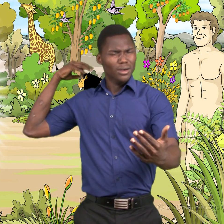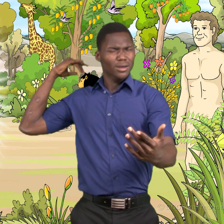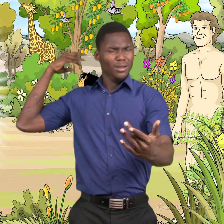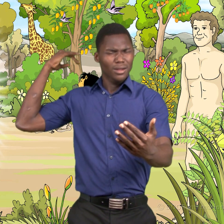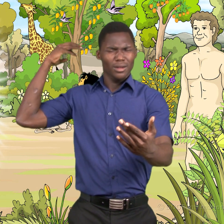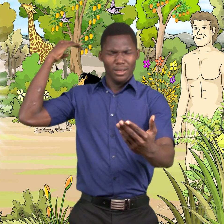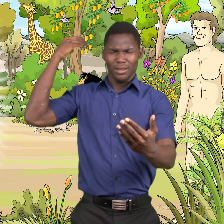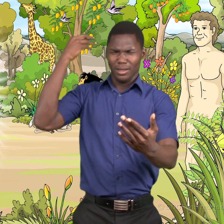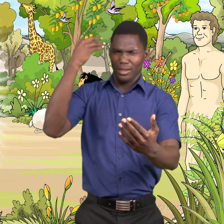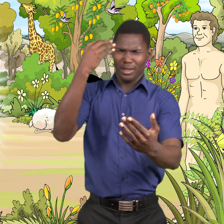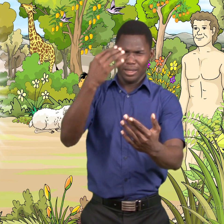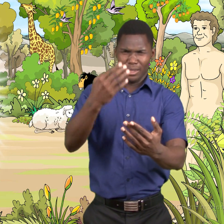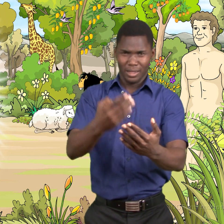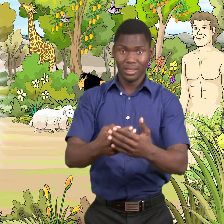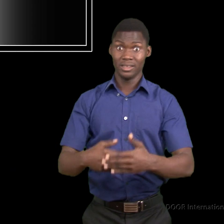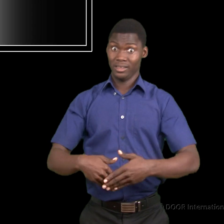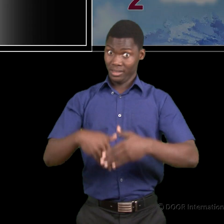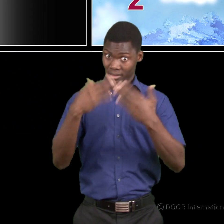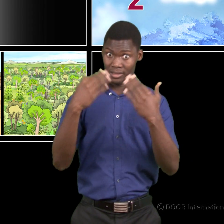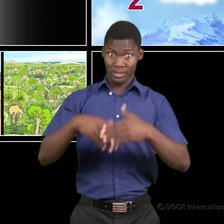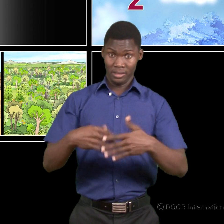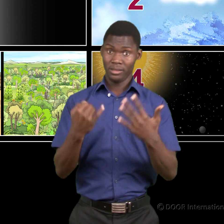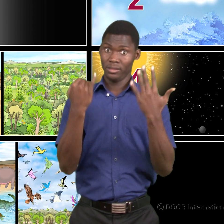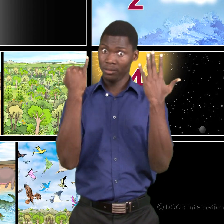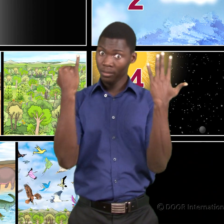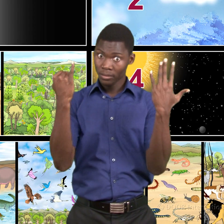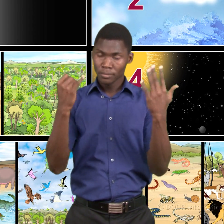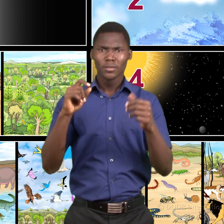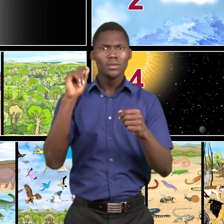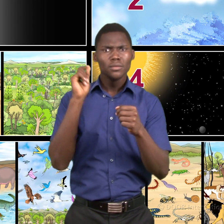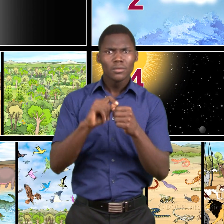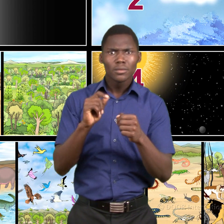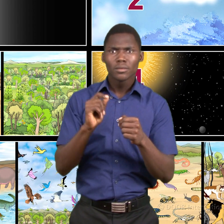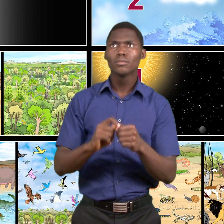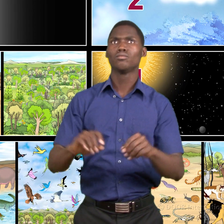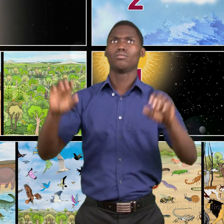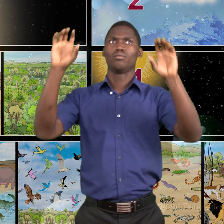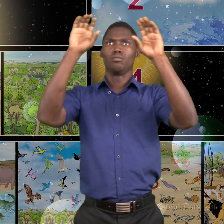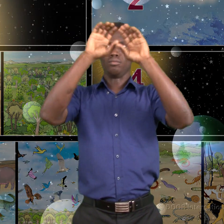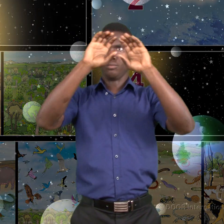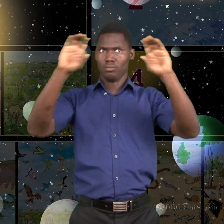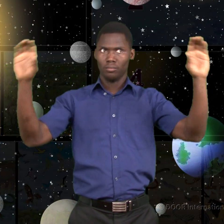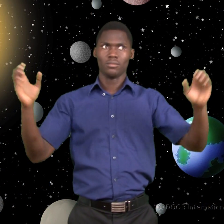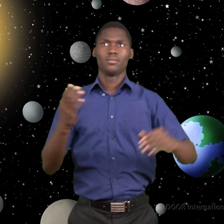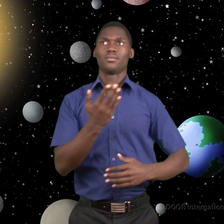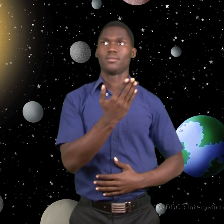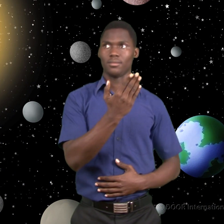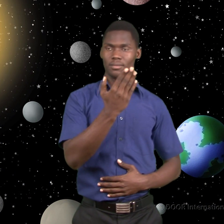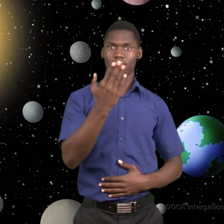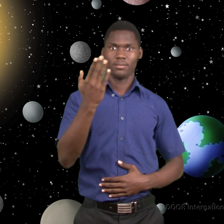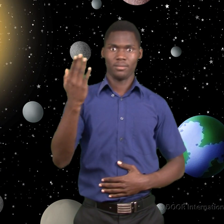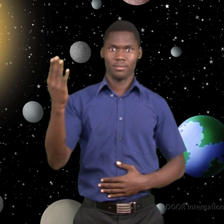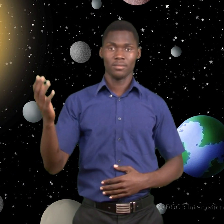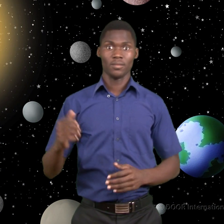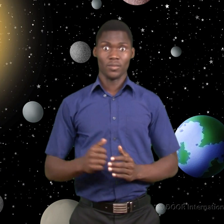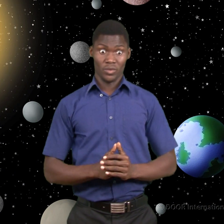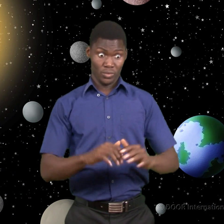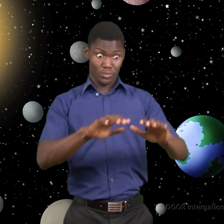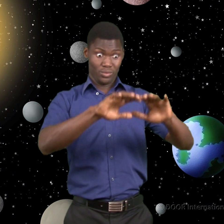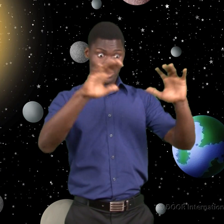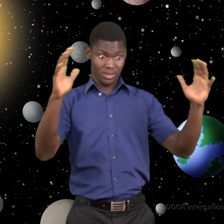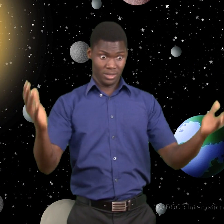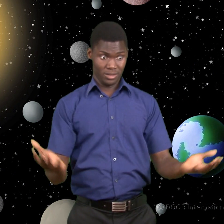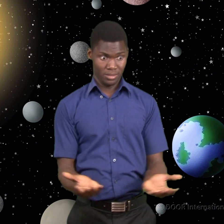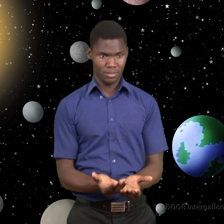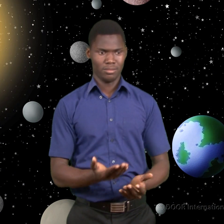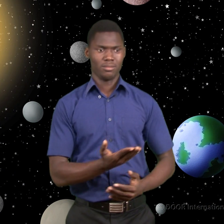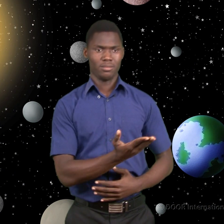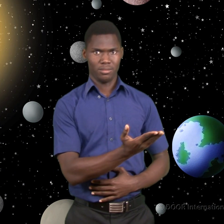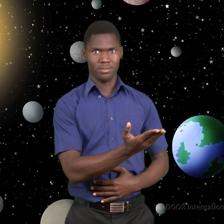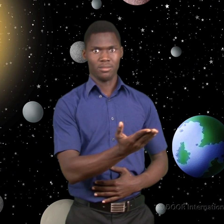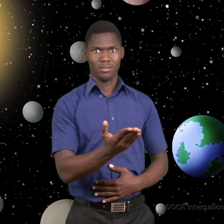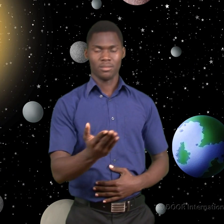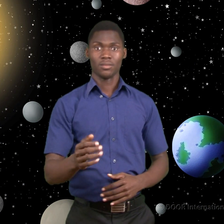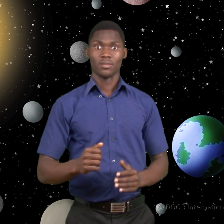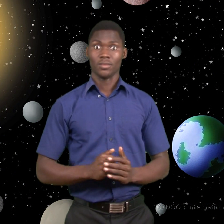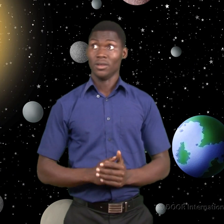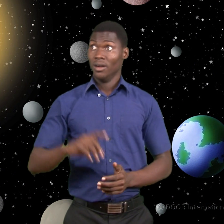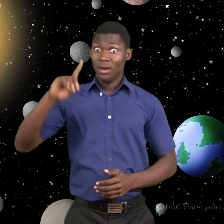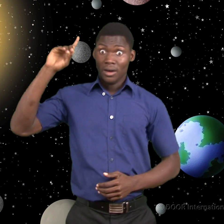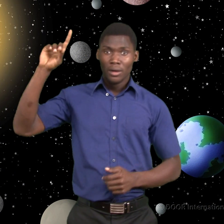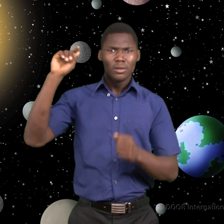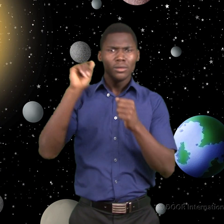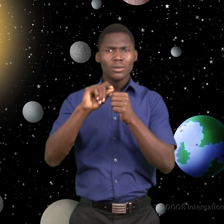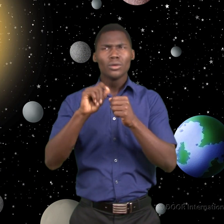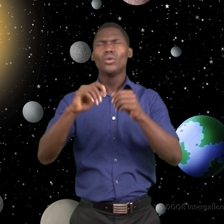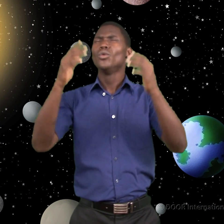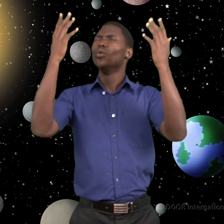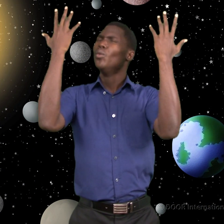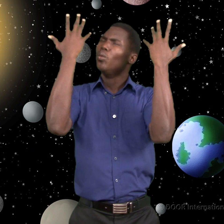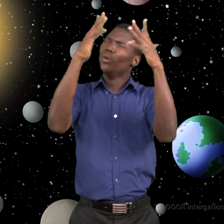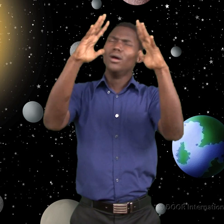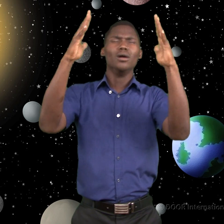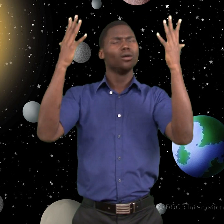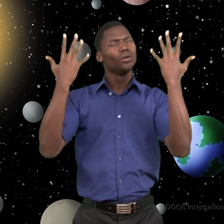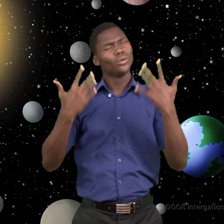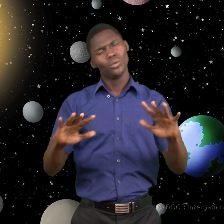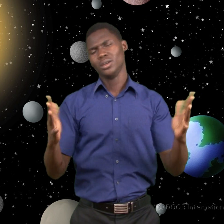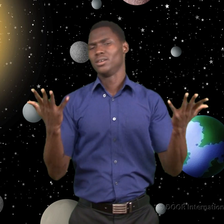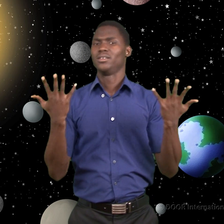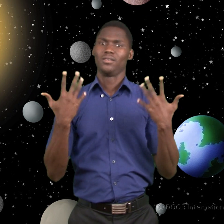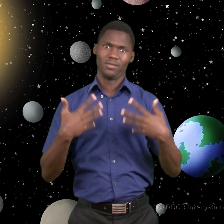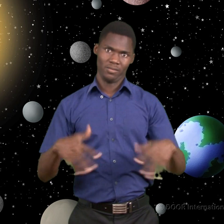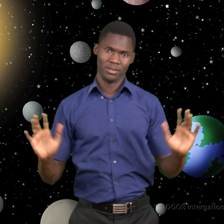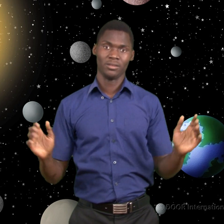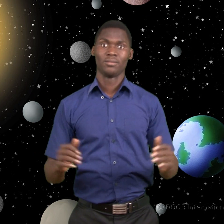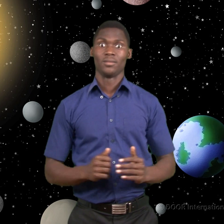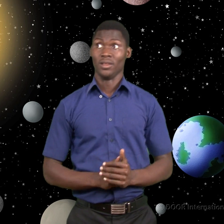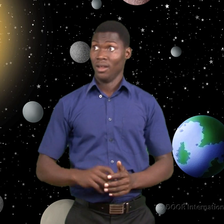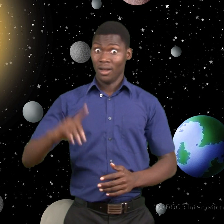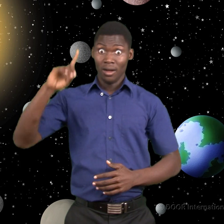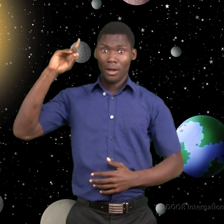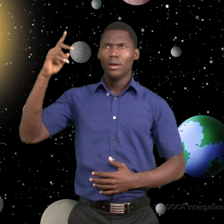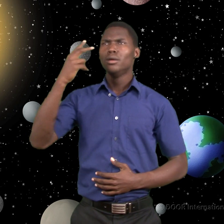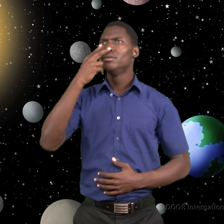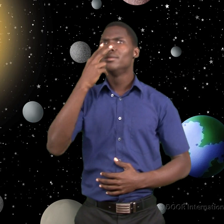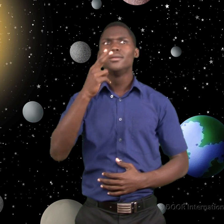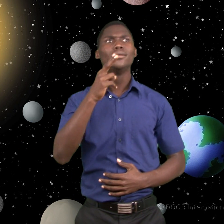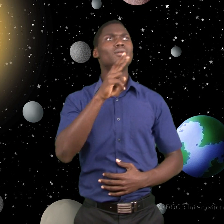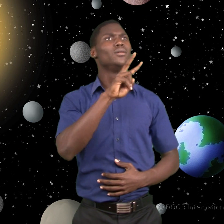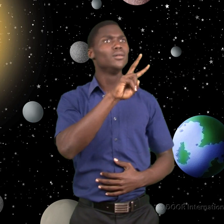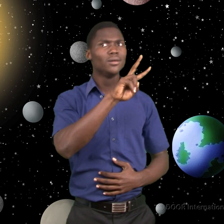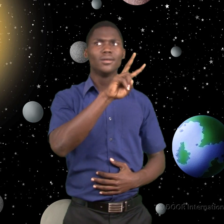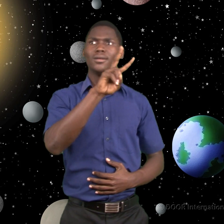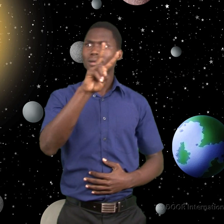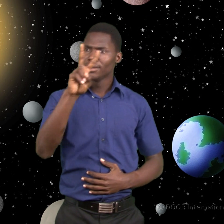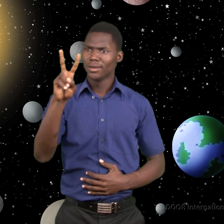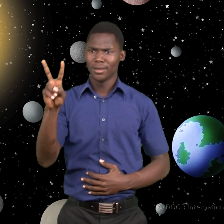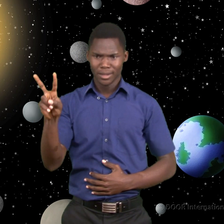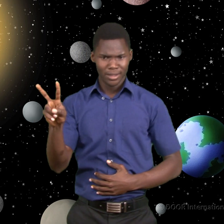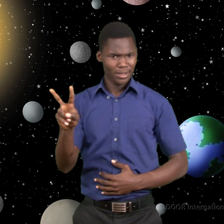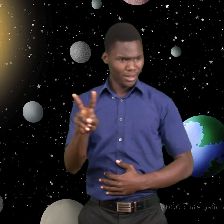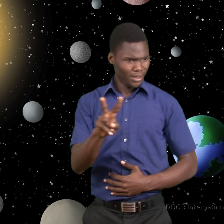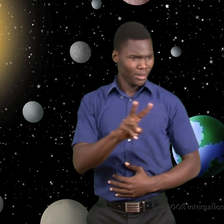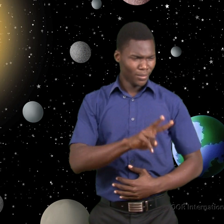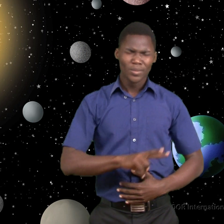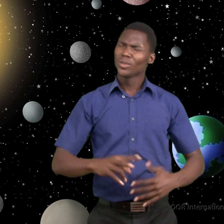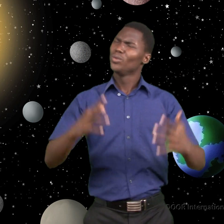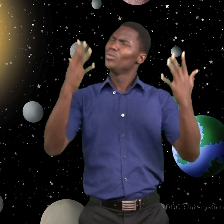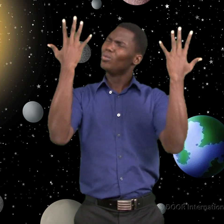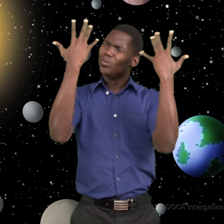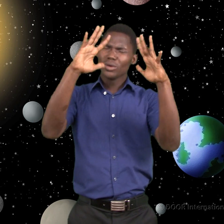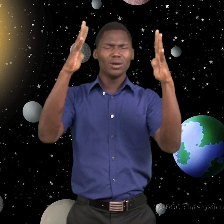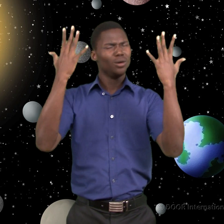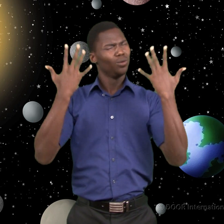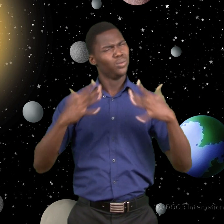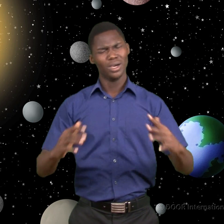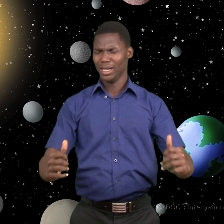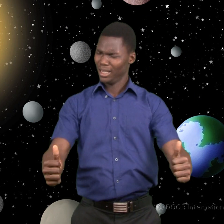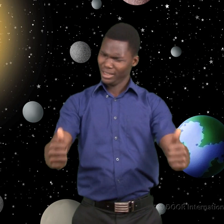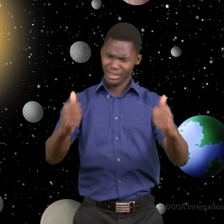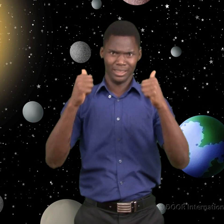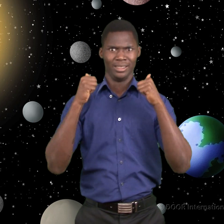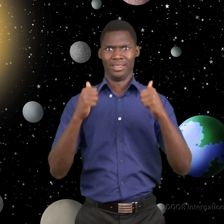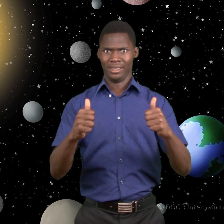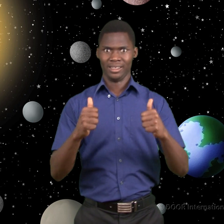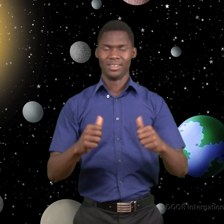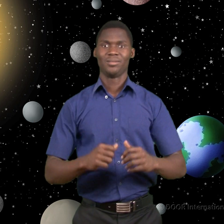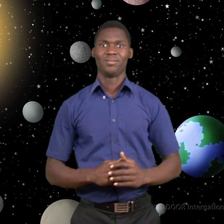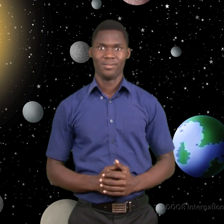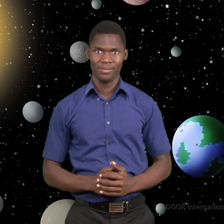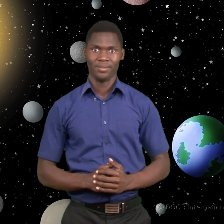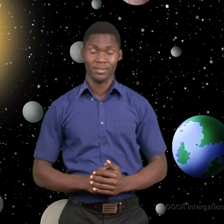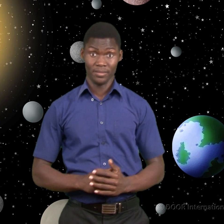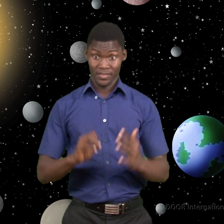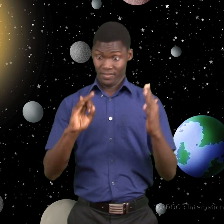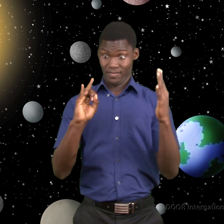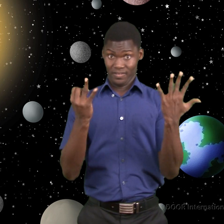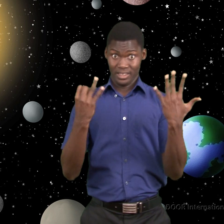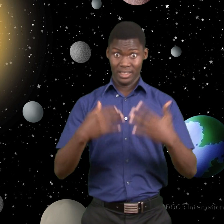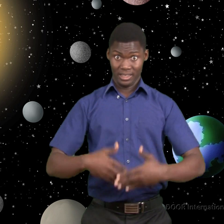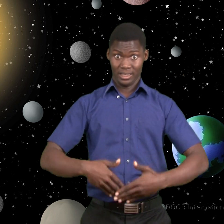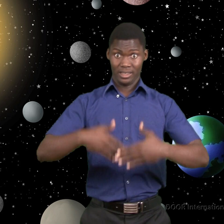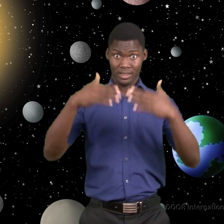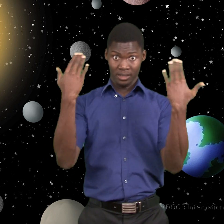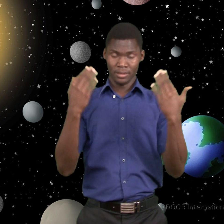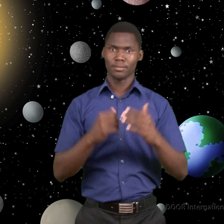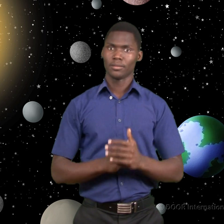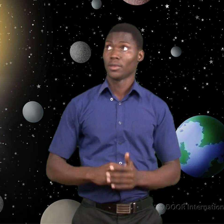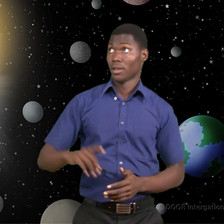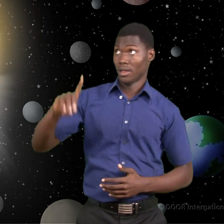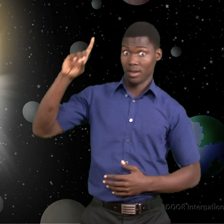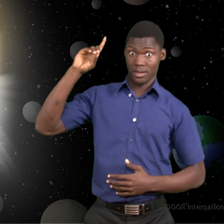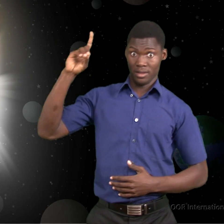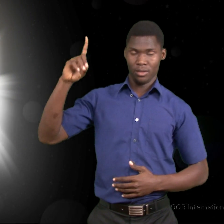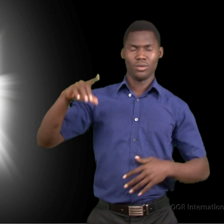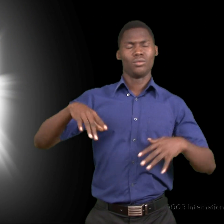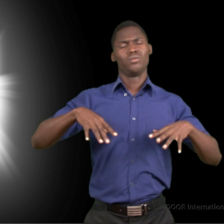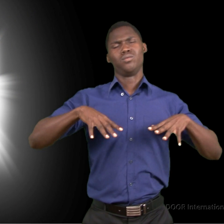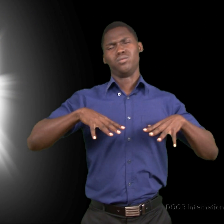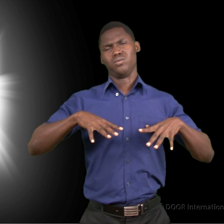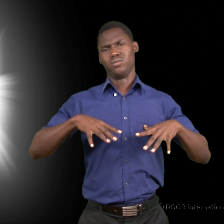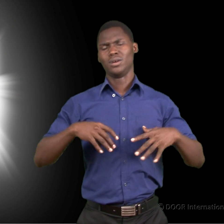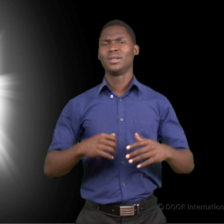And God looked upon all that He had made, and indeed, it was very good. And there was evening, and there was morning—the sixth day. Thus the heavens and the earth were completed in all their vast array.